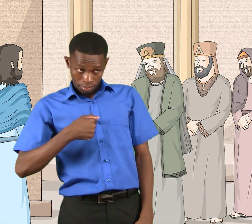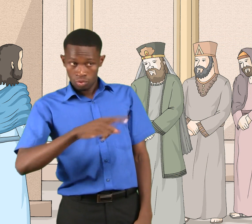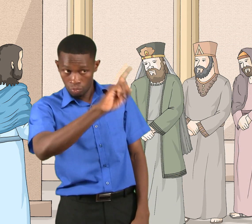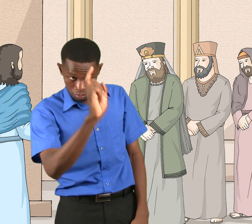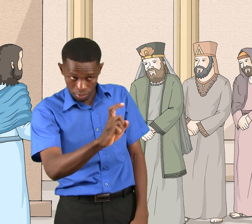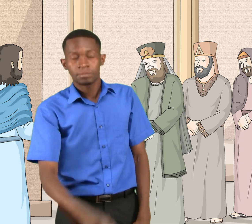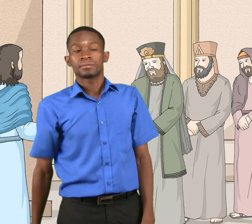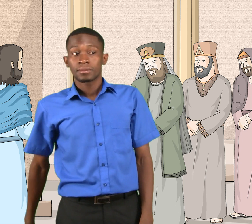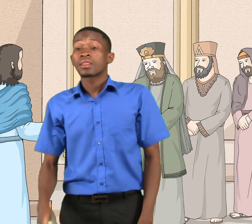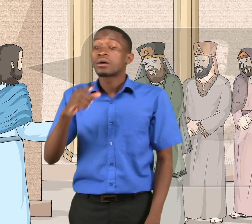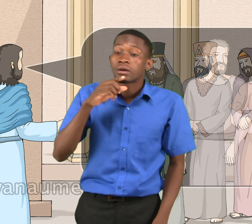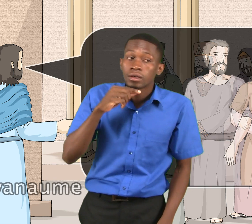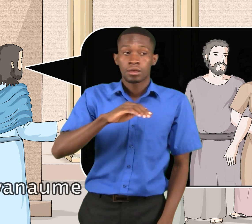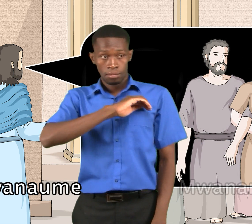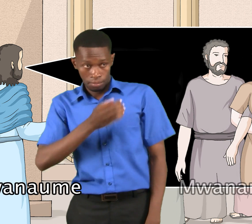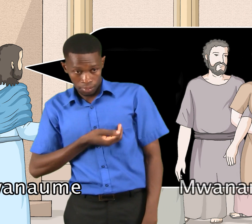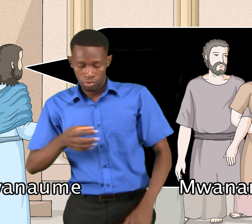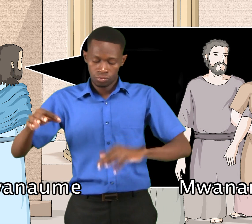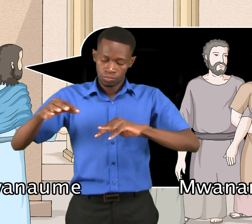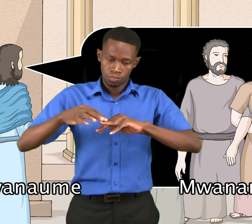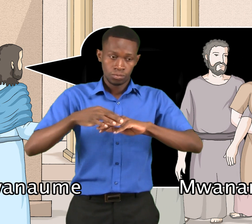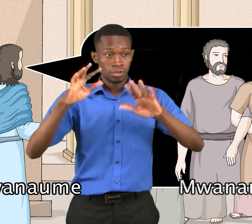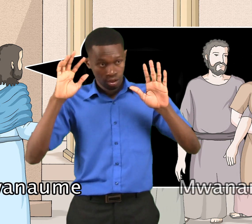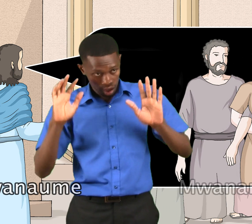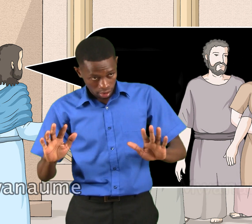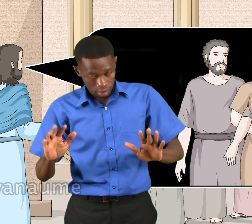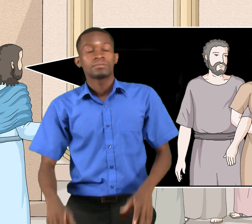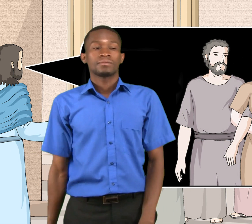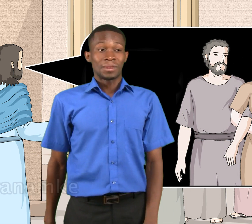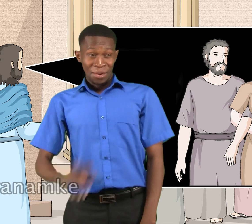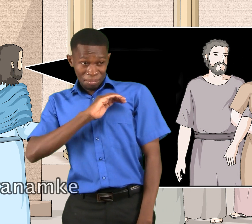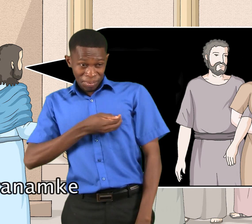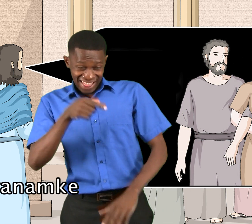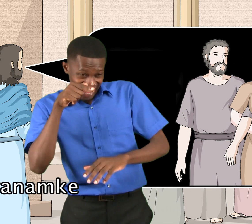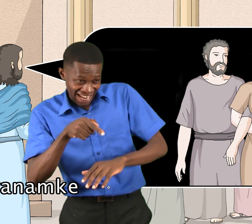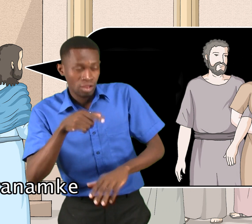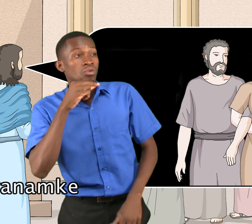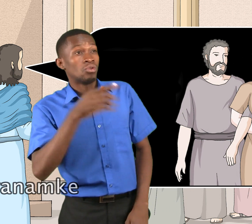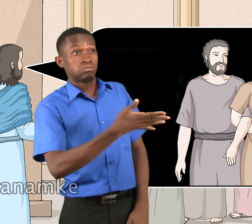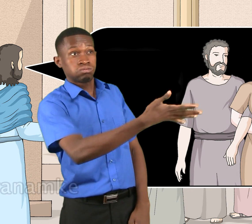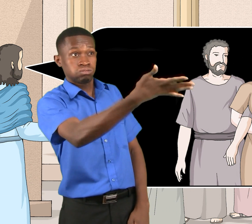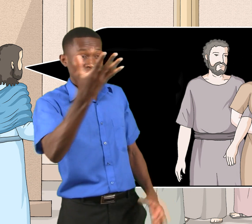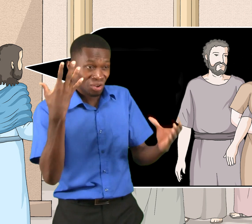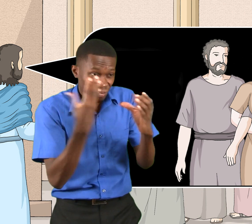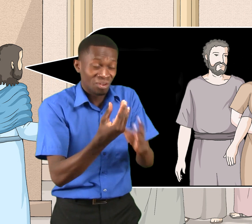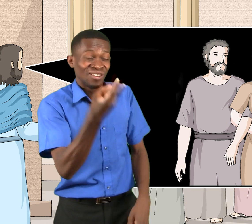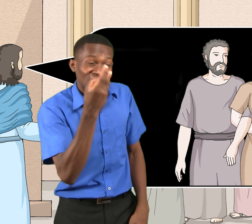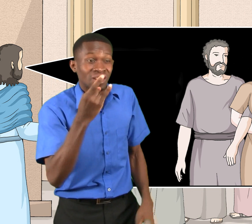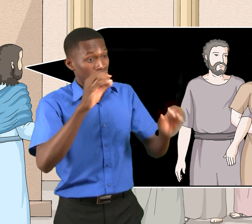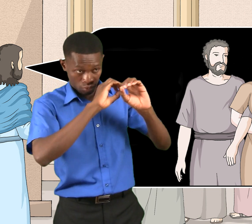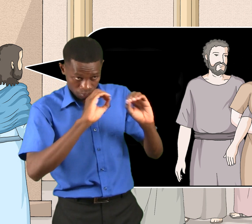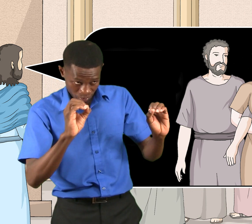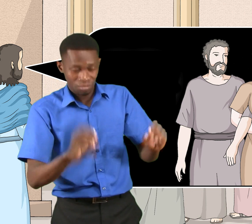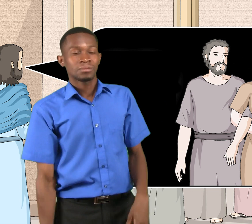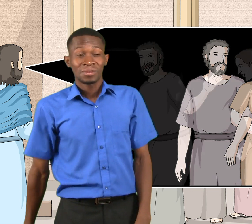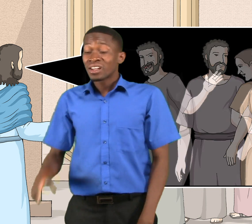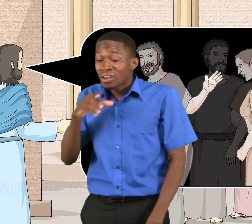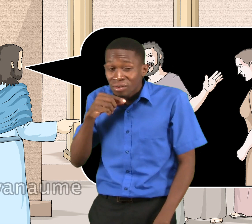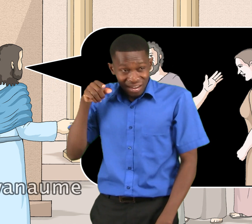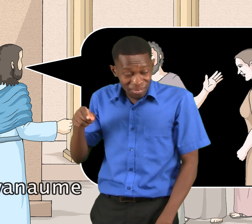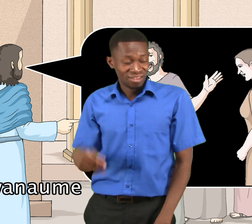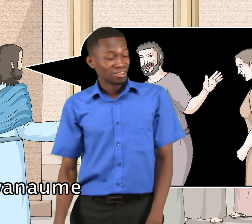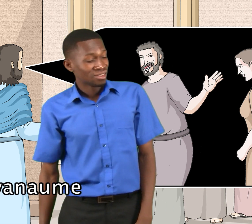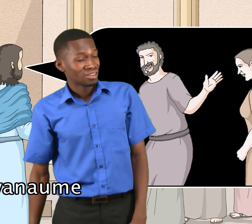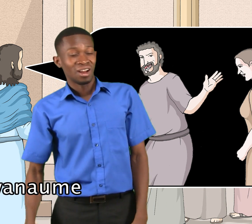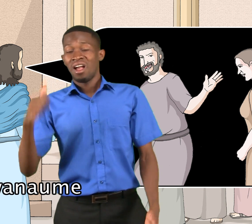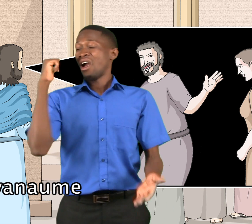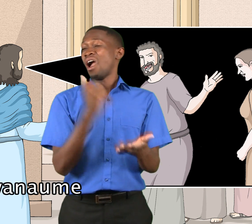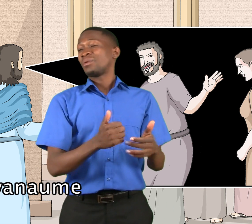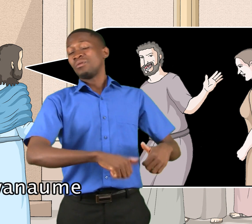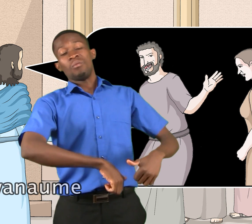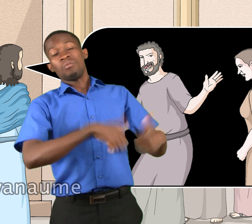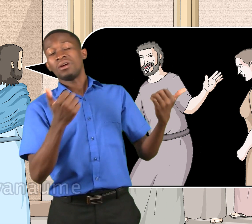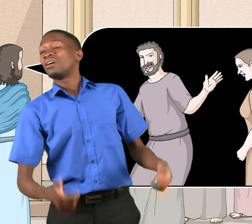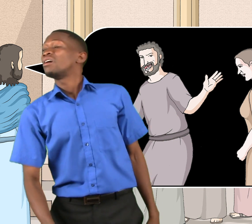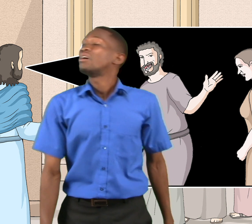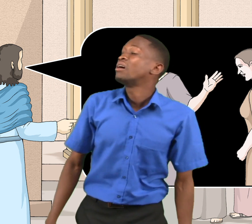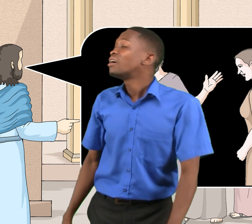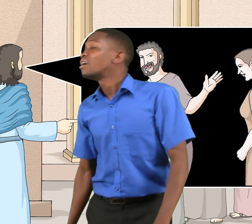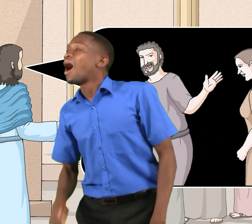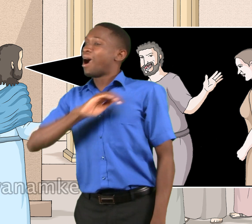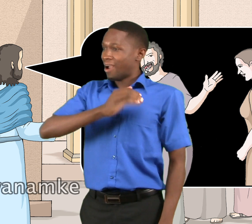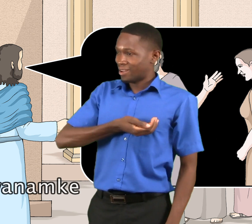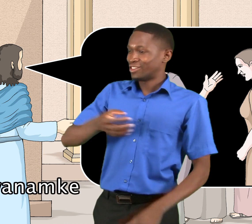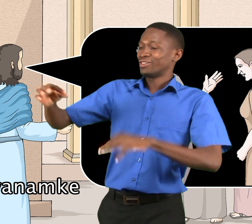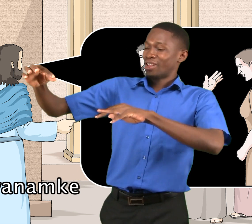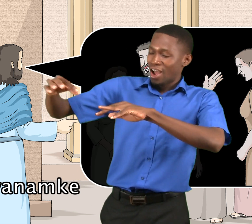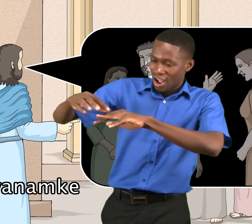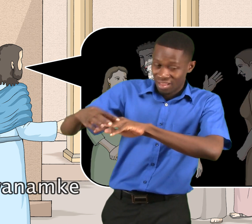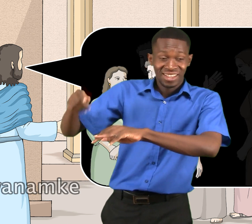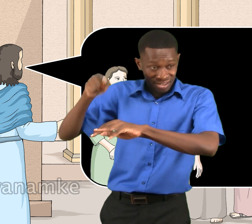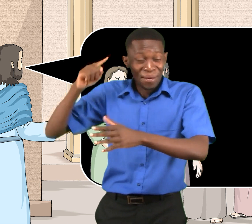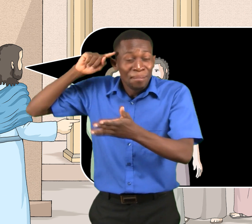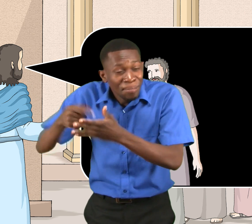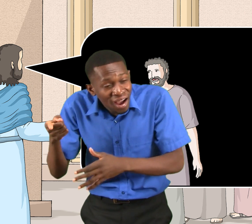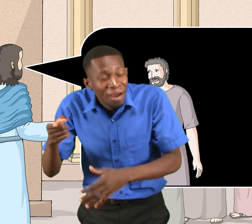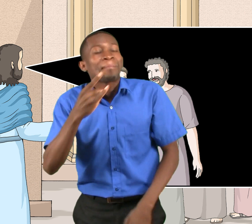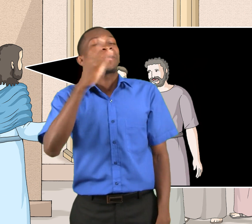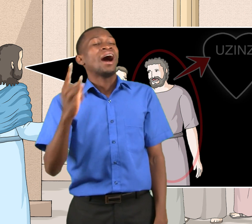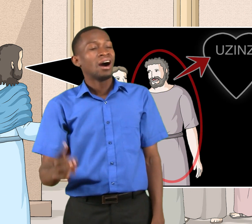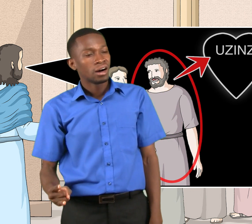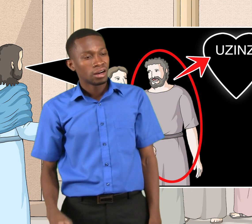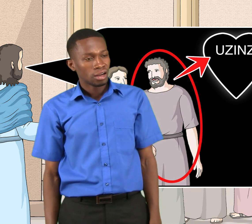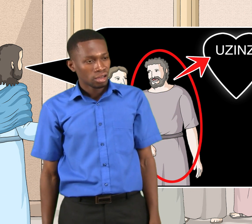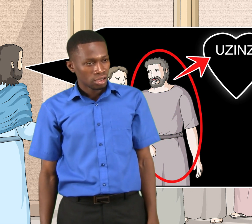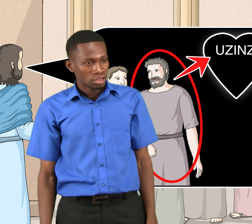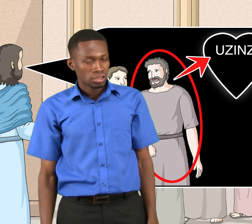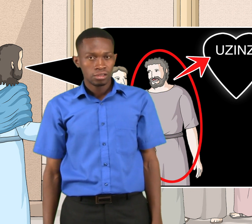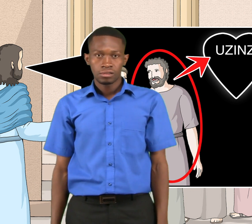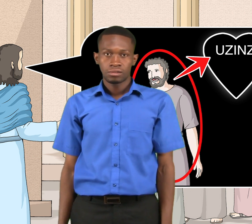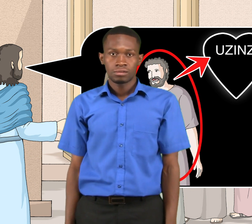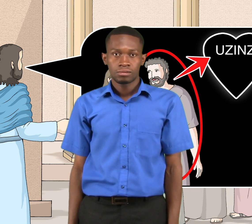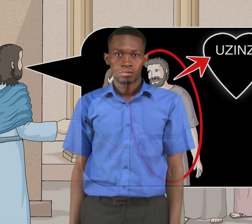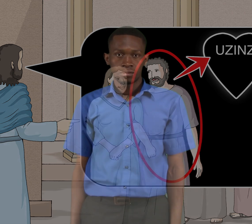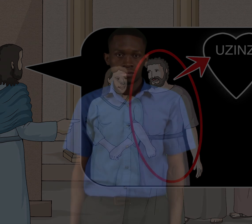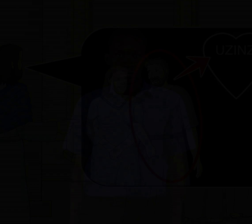Now I tell you that whoever divorces his wife, except for sexual immorality, and marries another woman, commits adultery.”